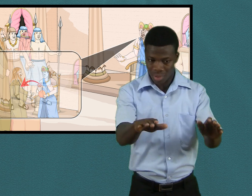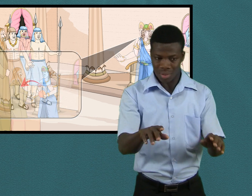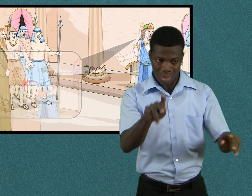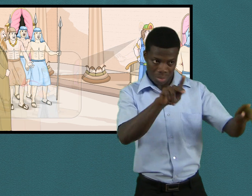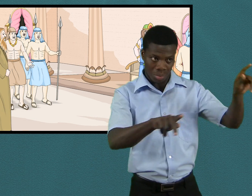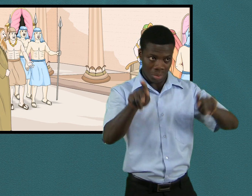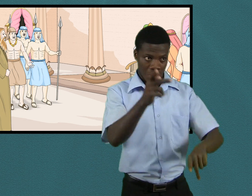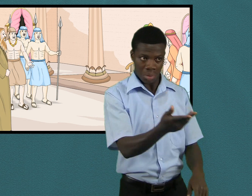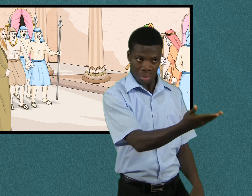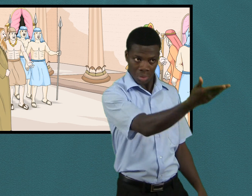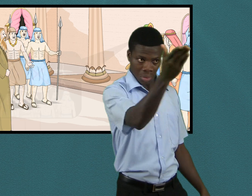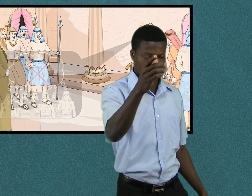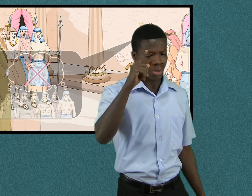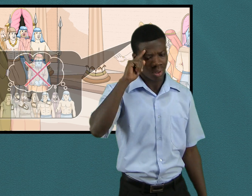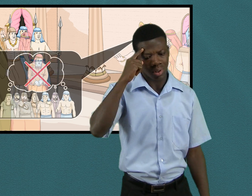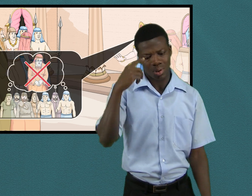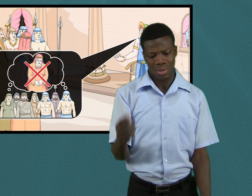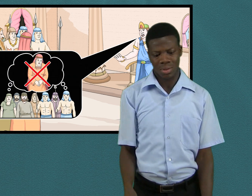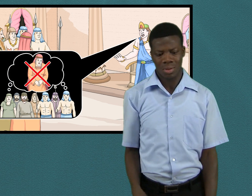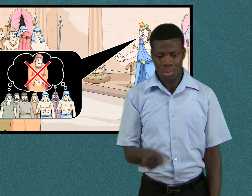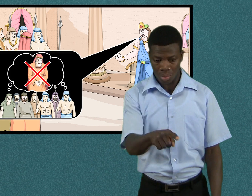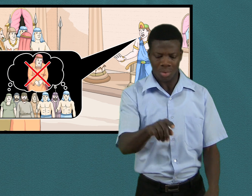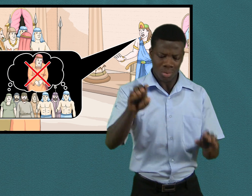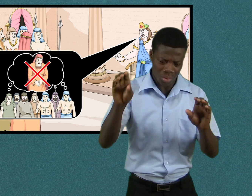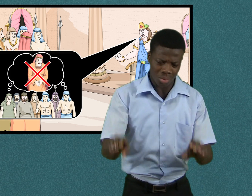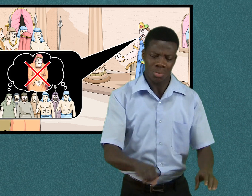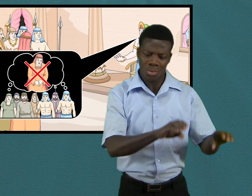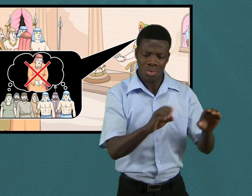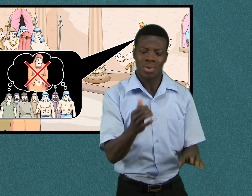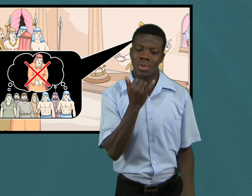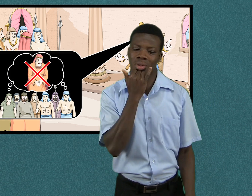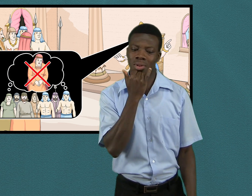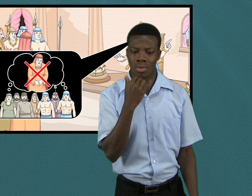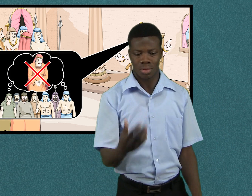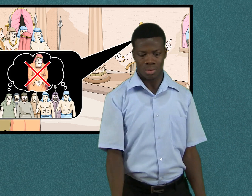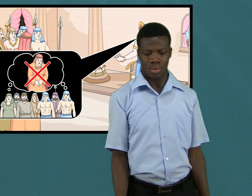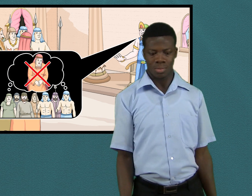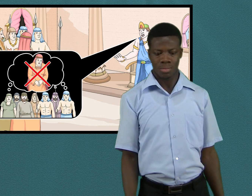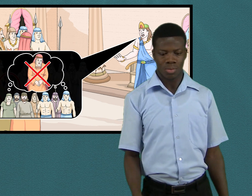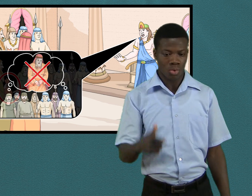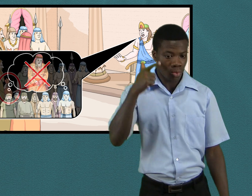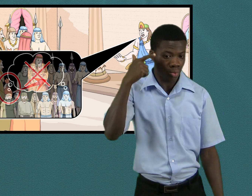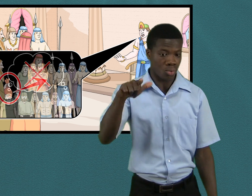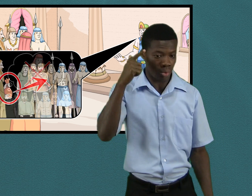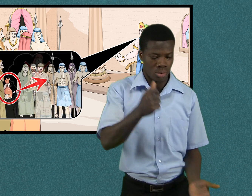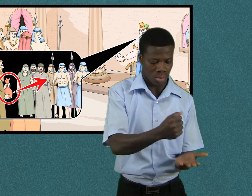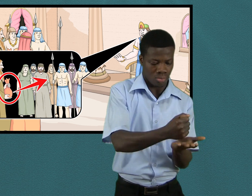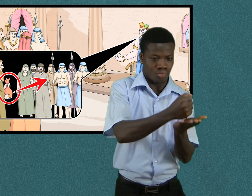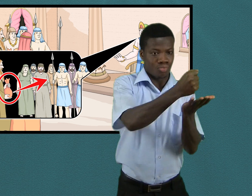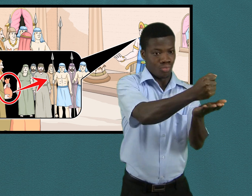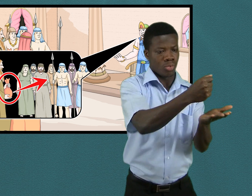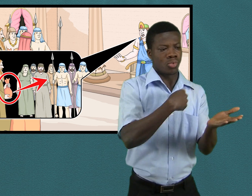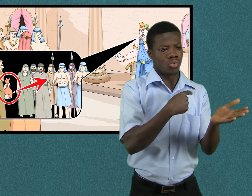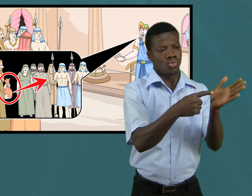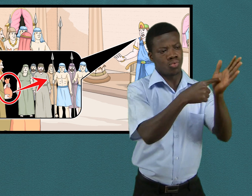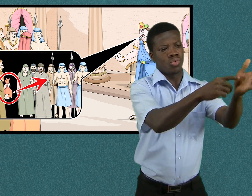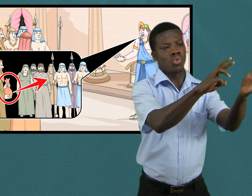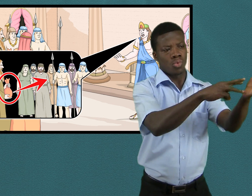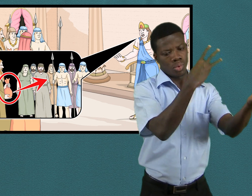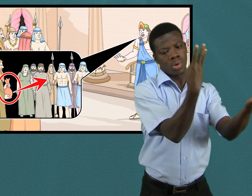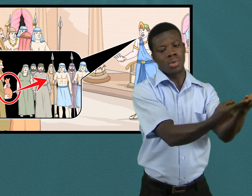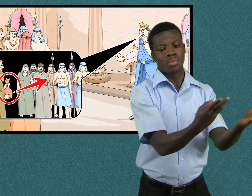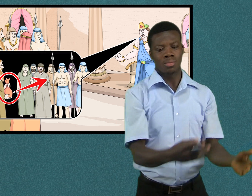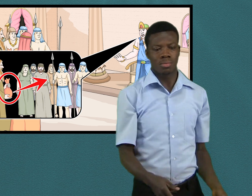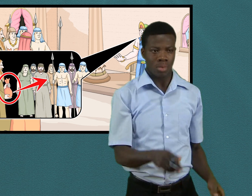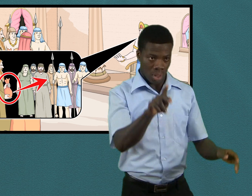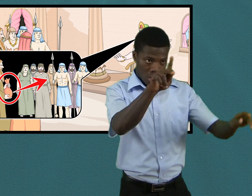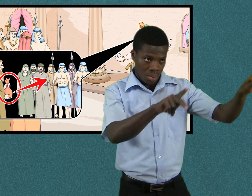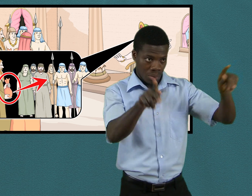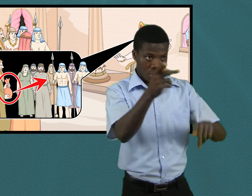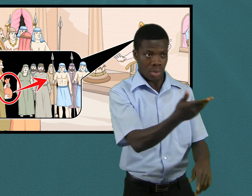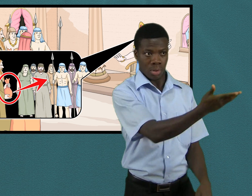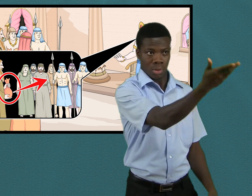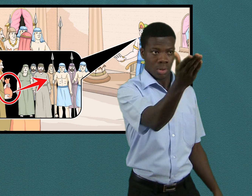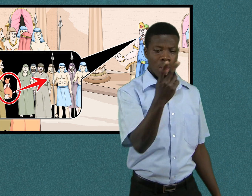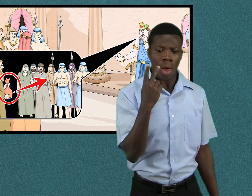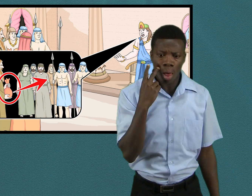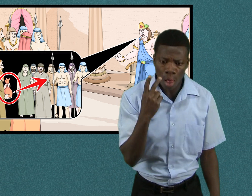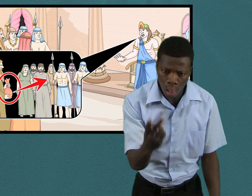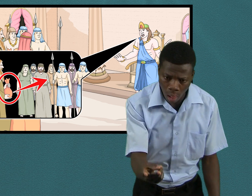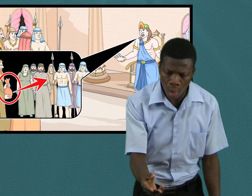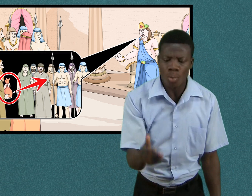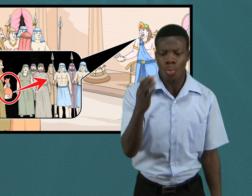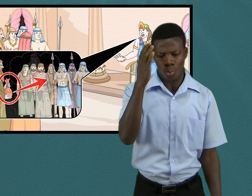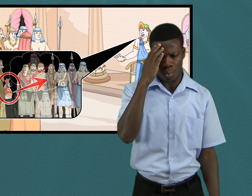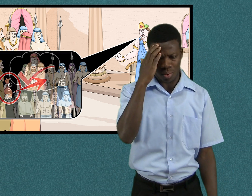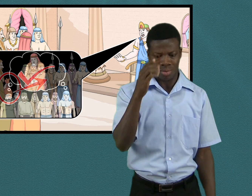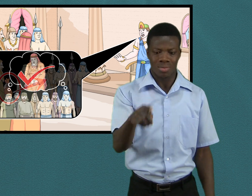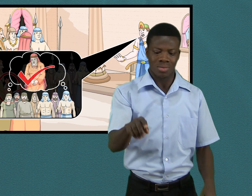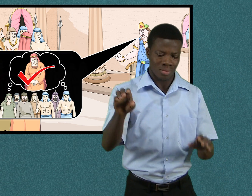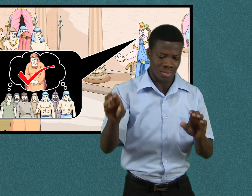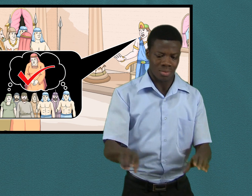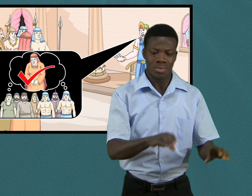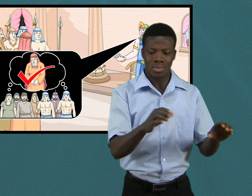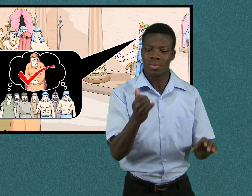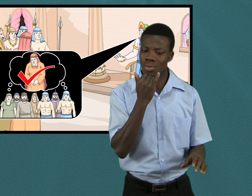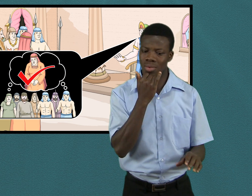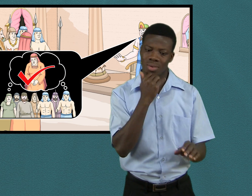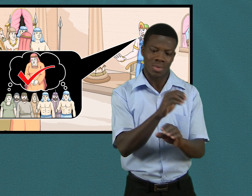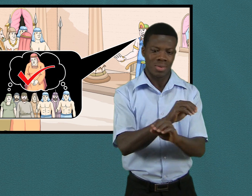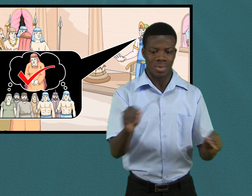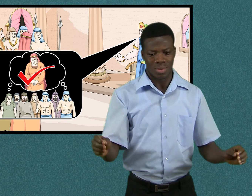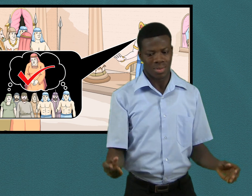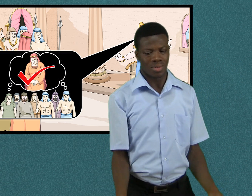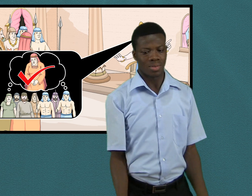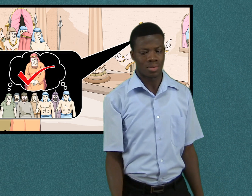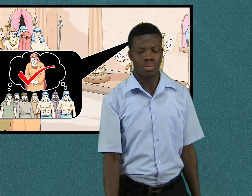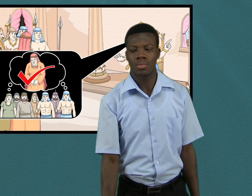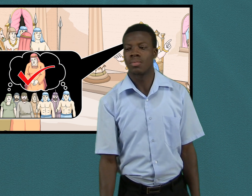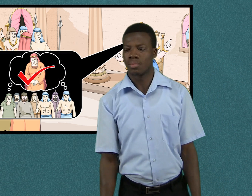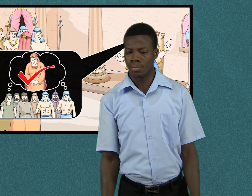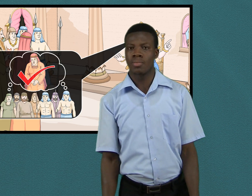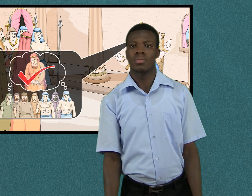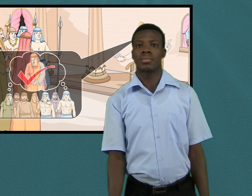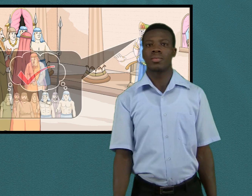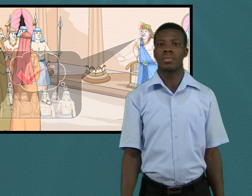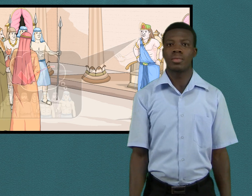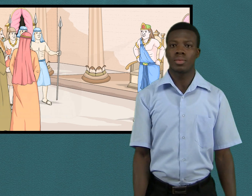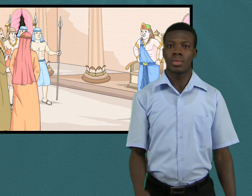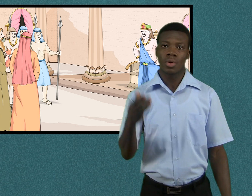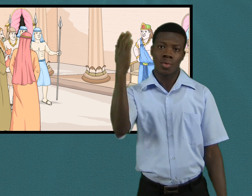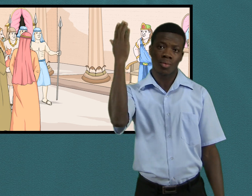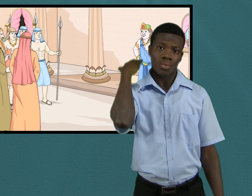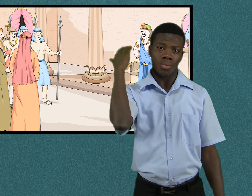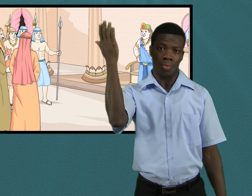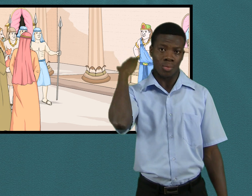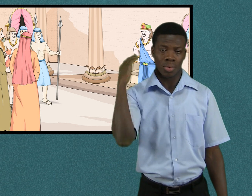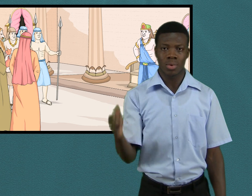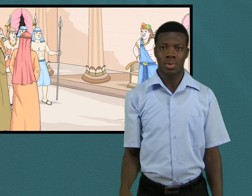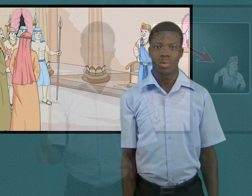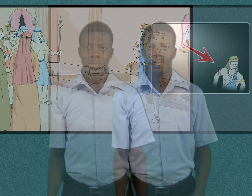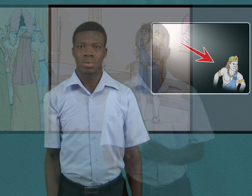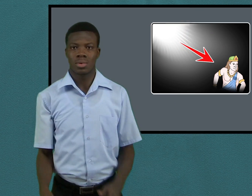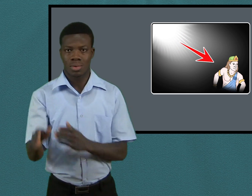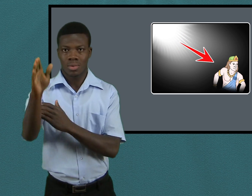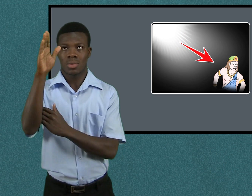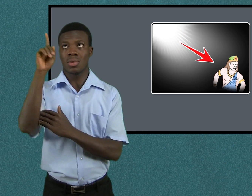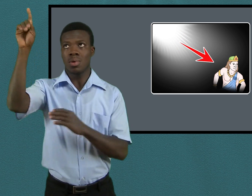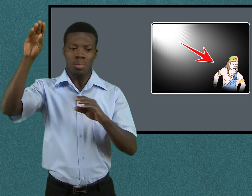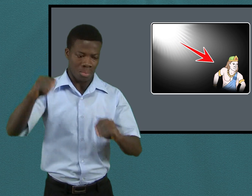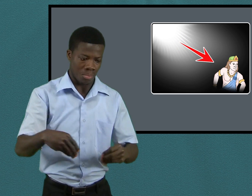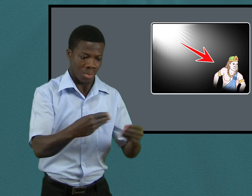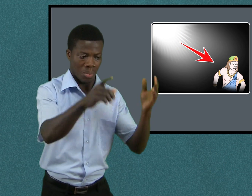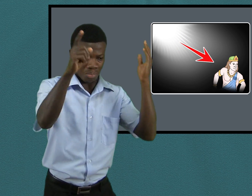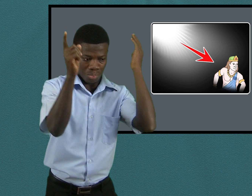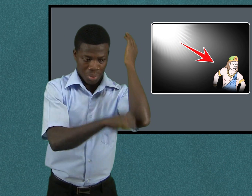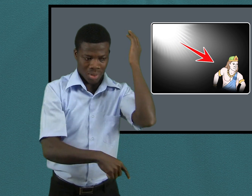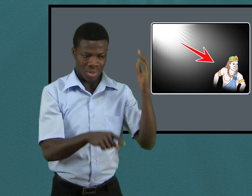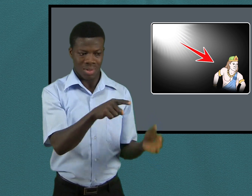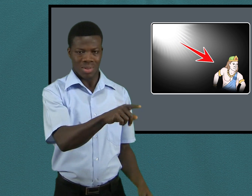It is your vindication before all who are with you; you are completely cleared.”